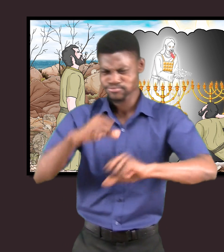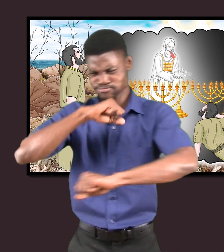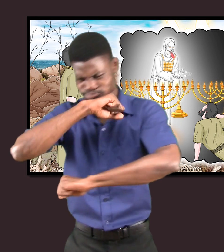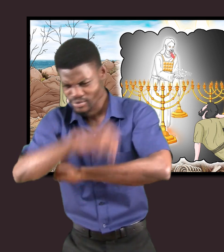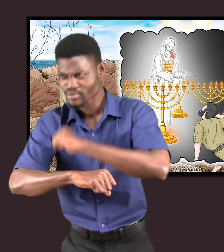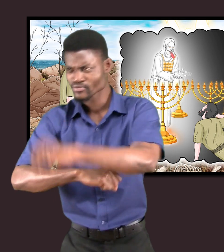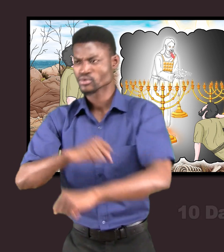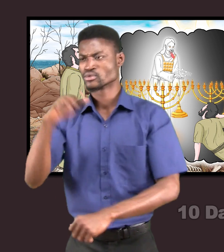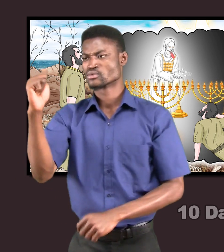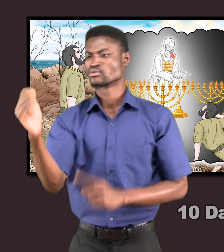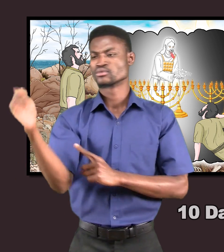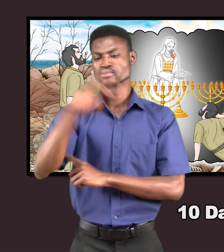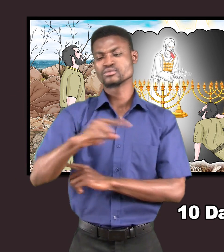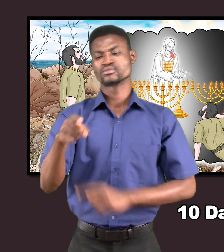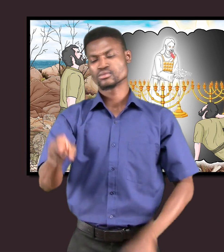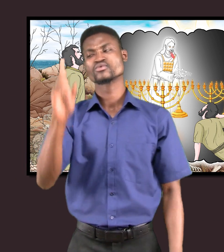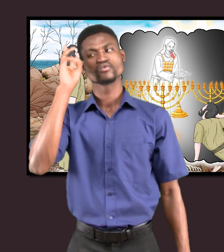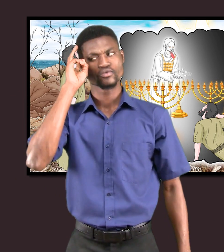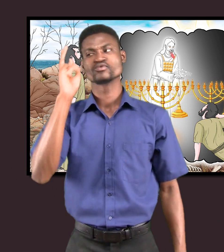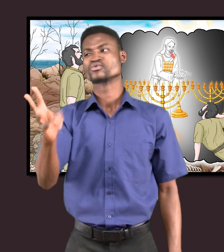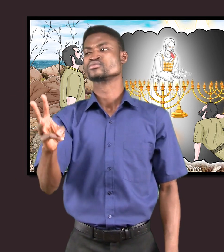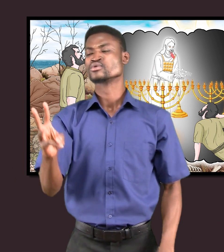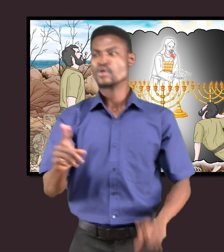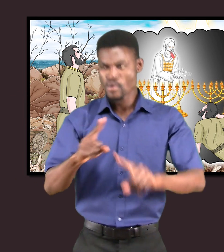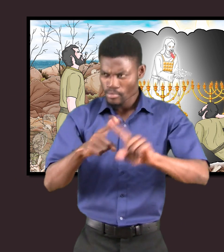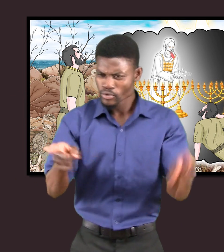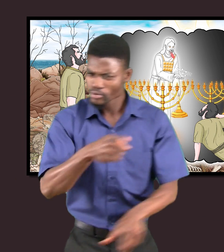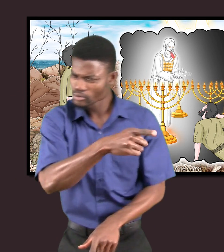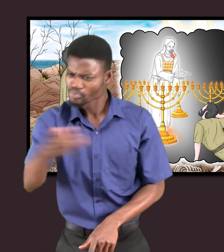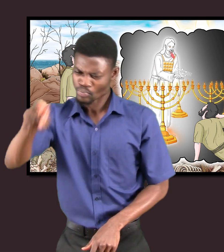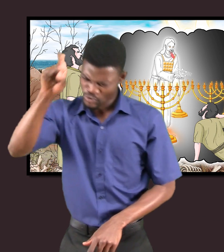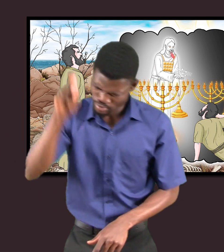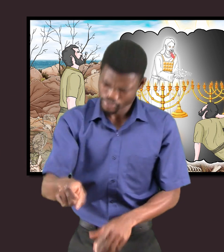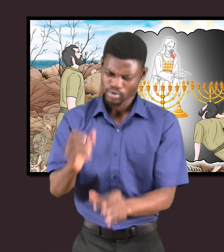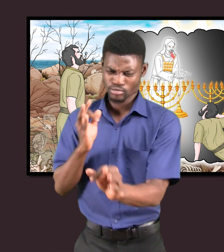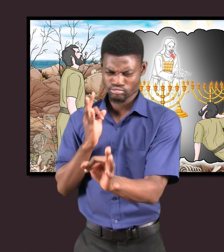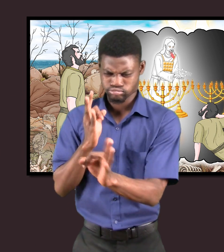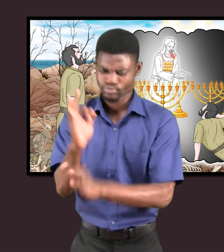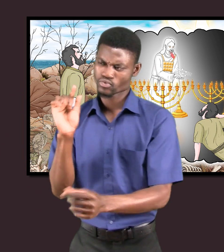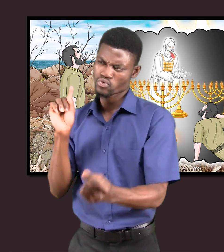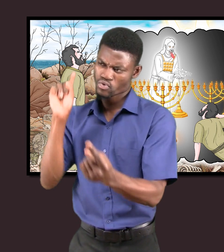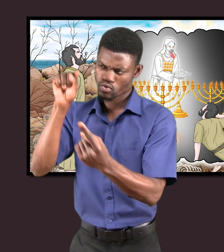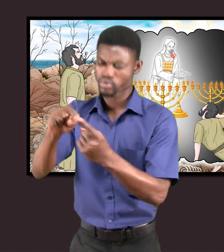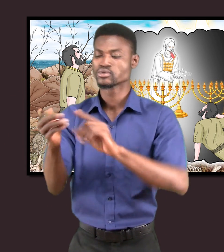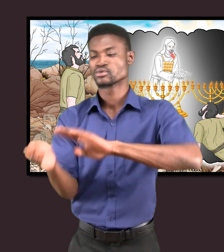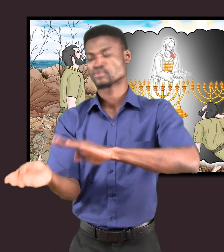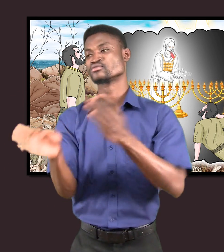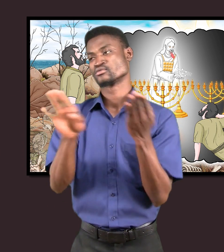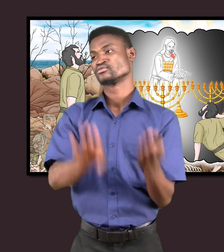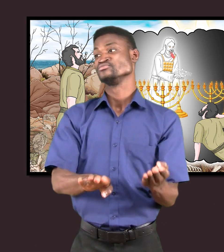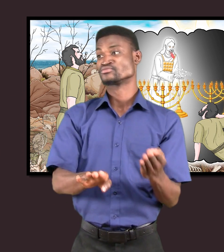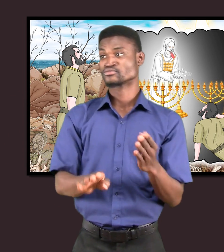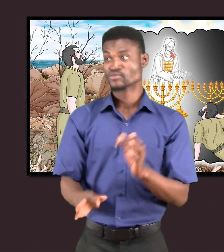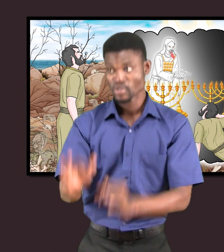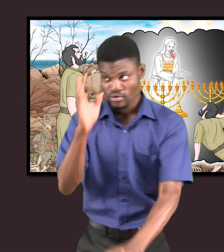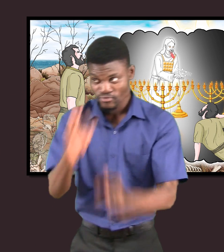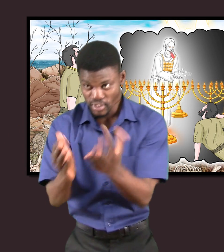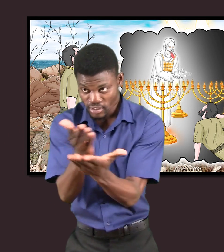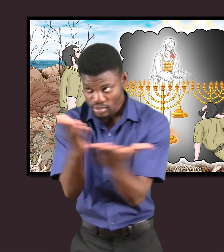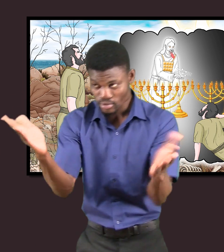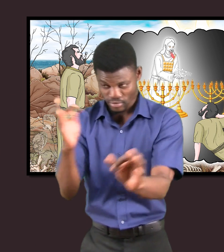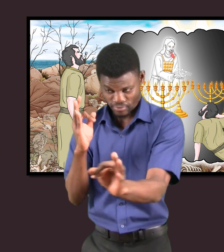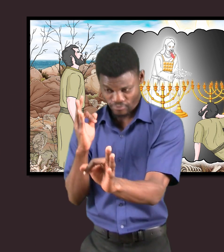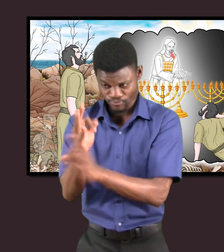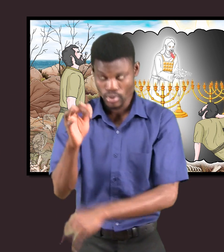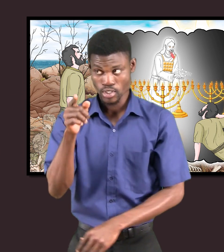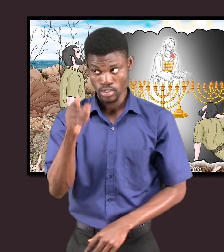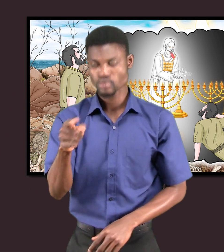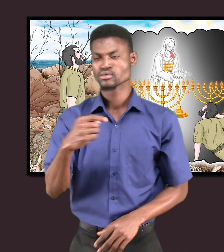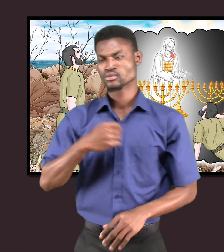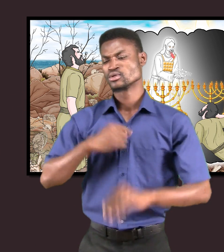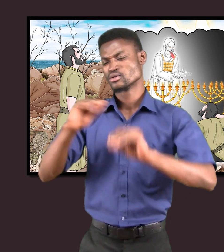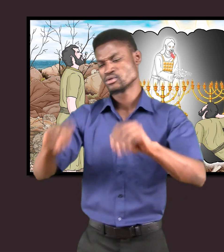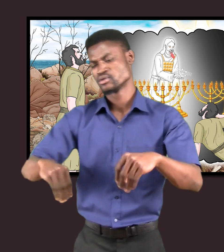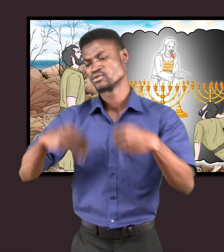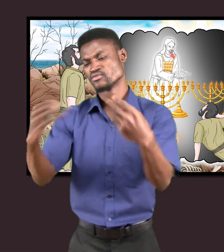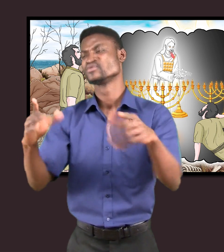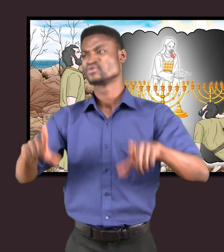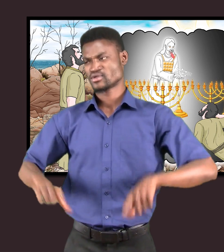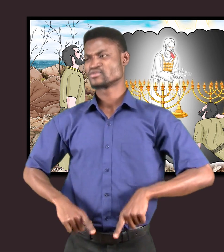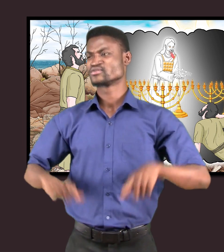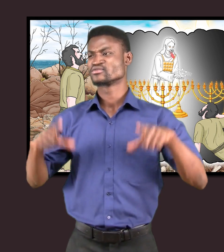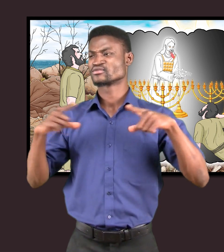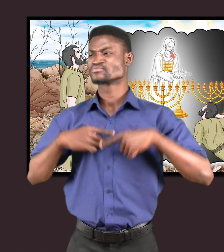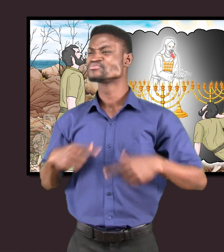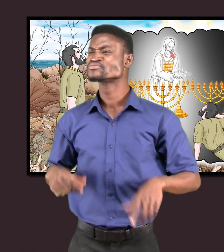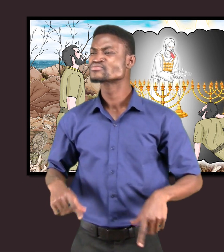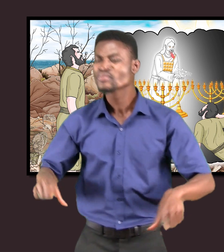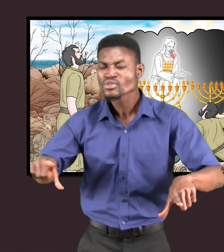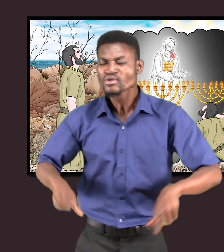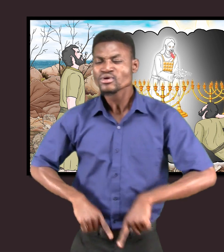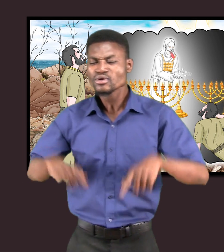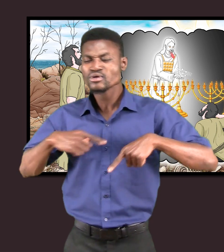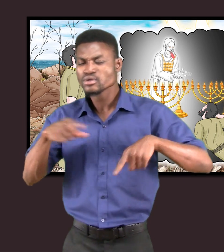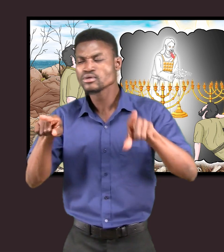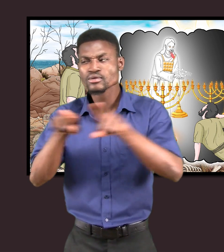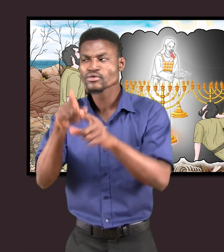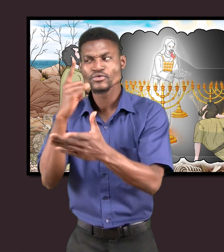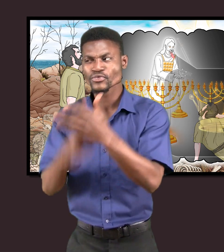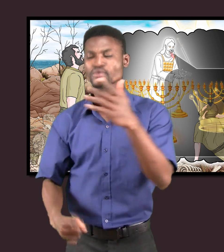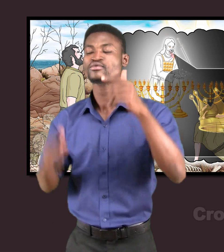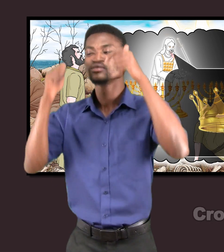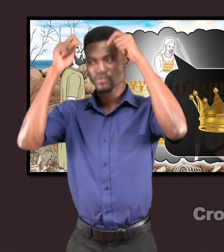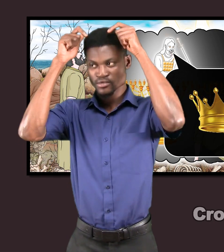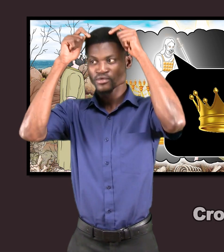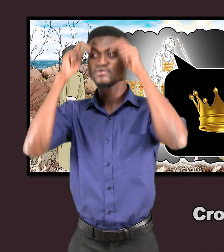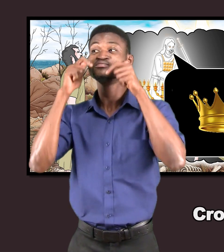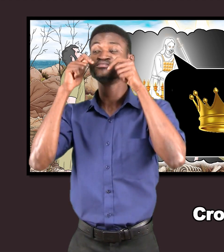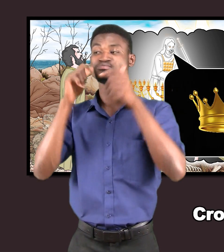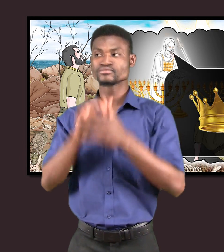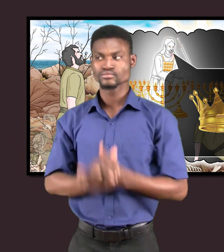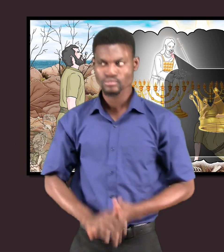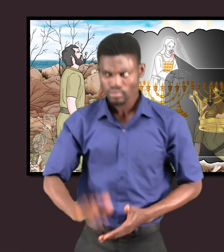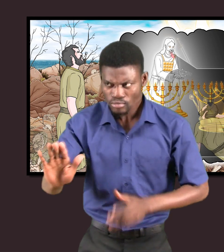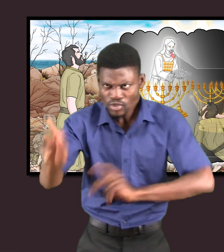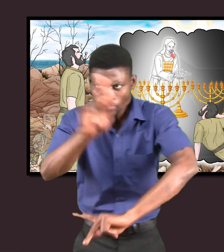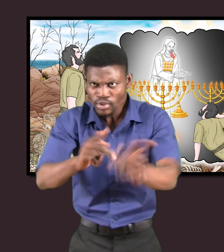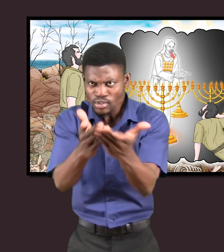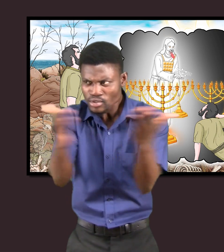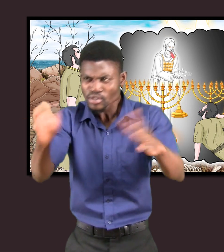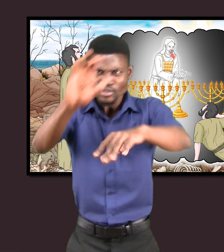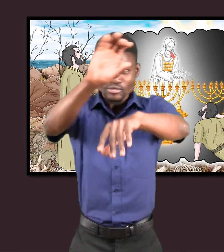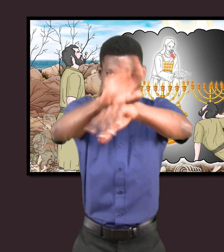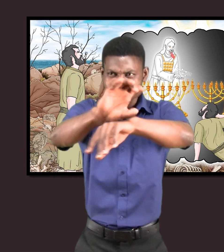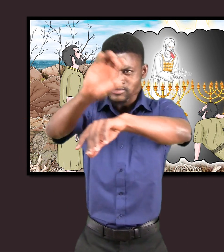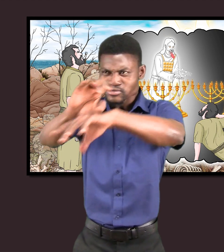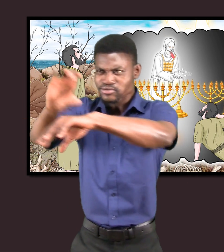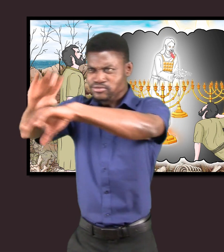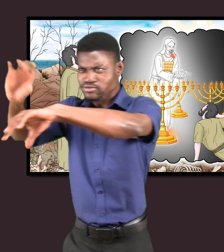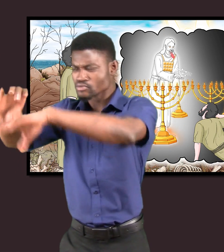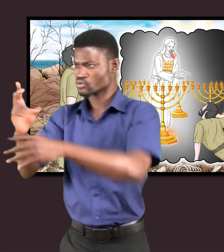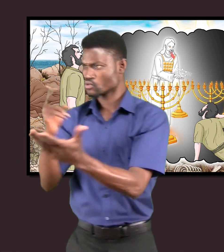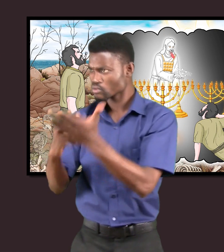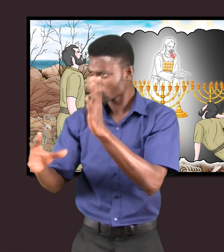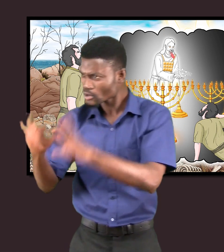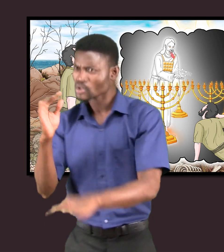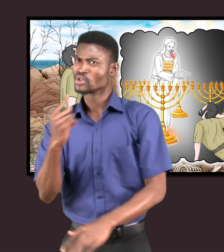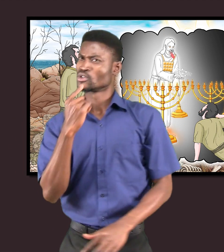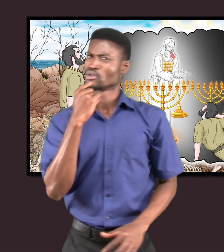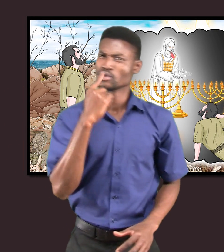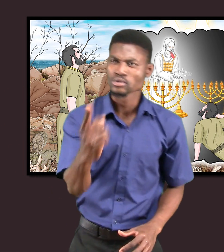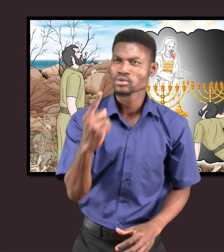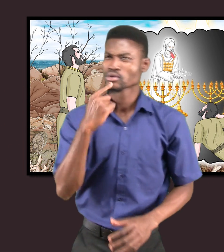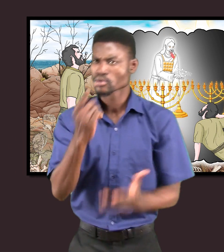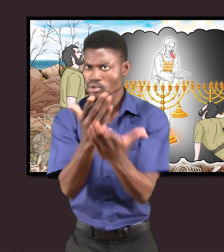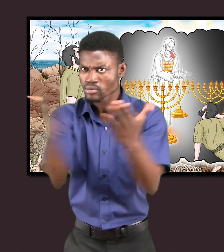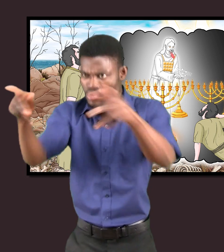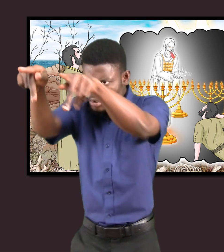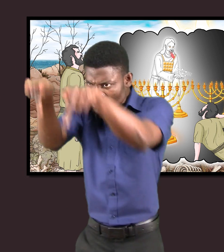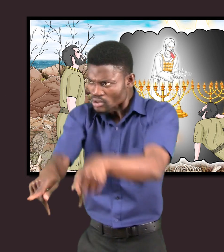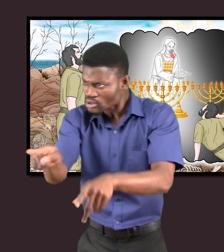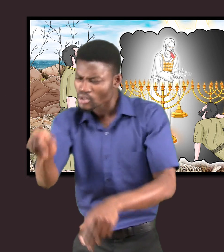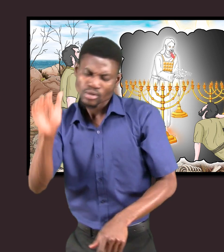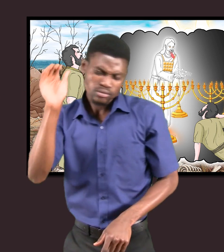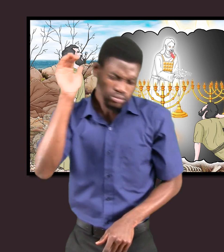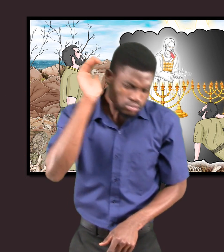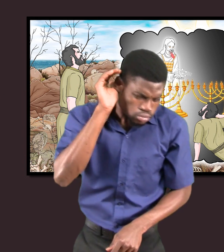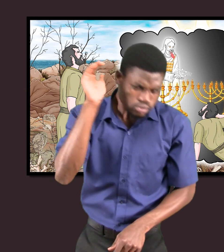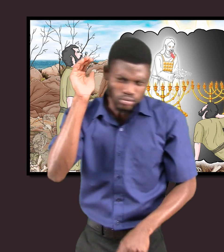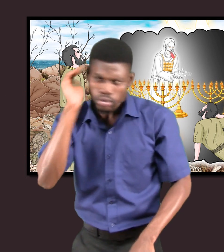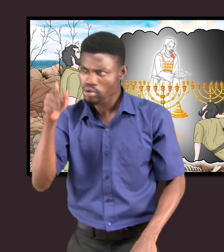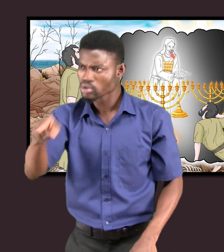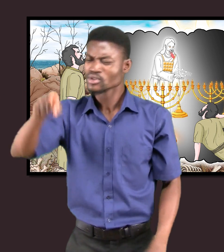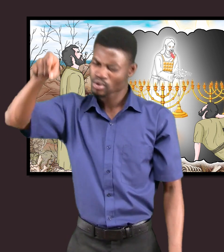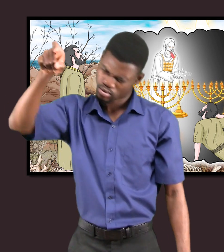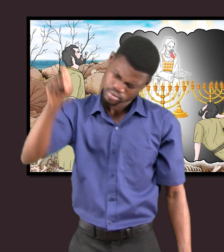Be faithful even unto death, and I will give you the crown of life.